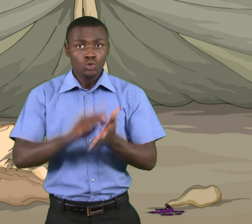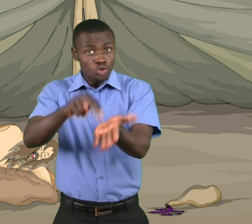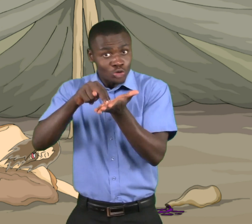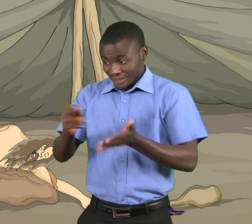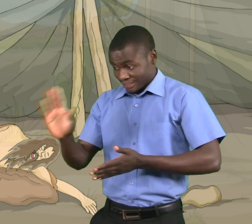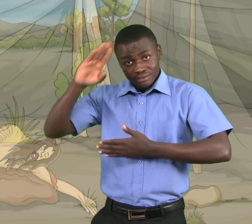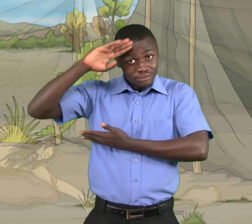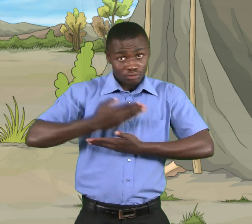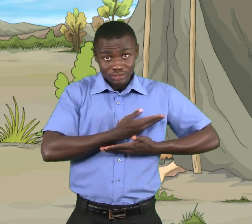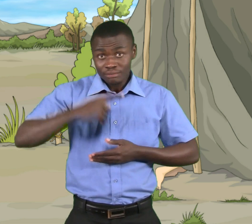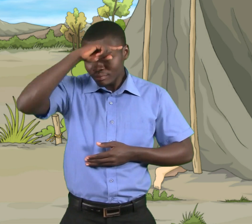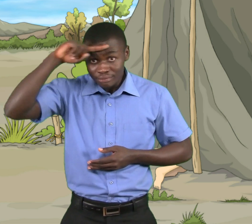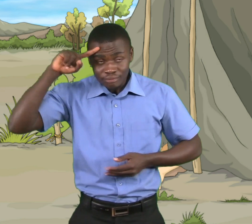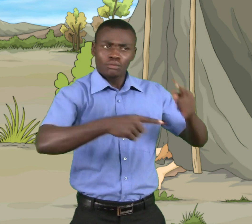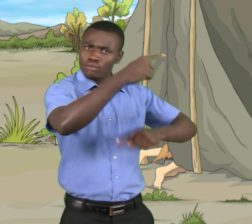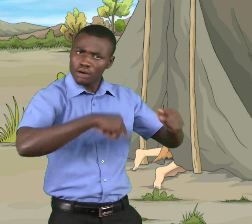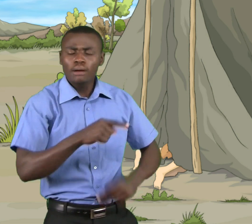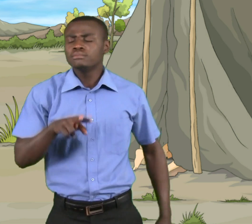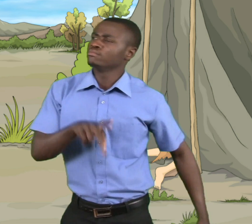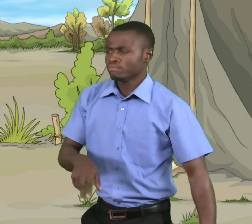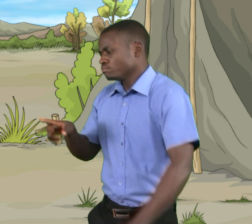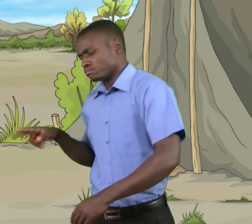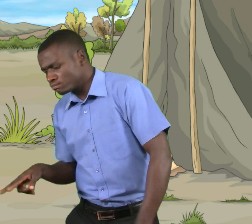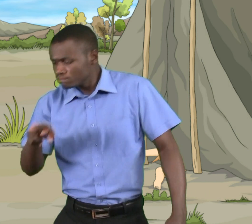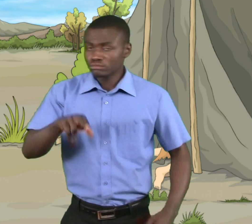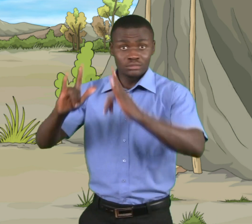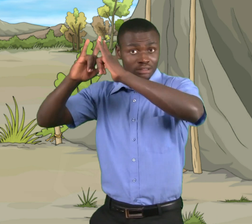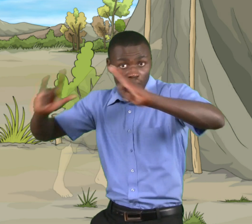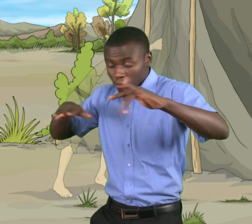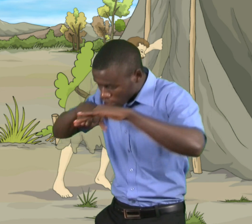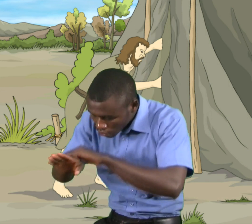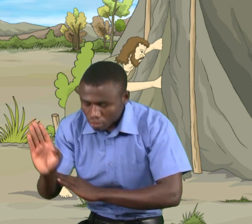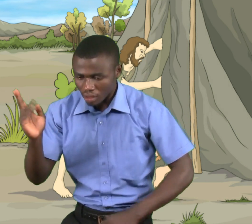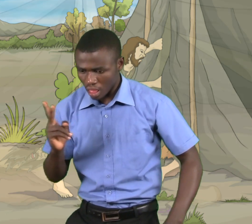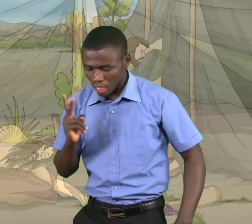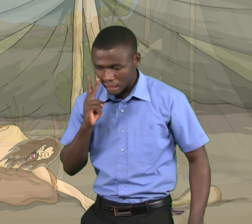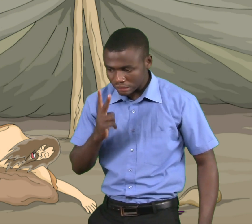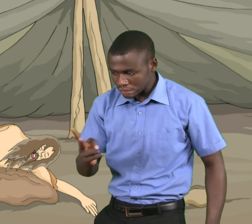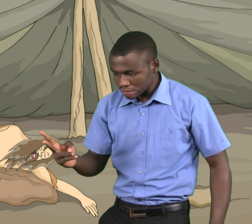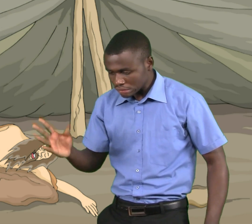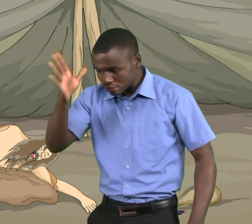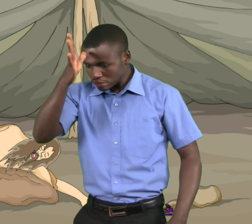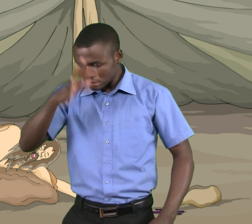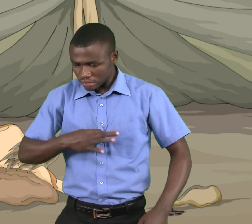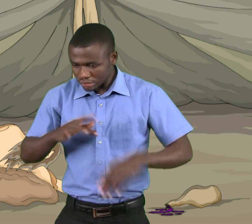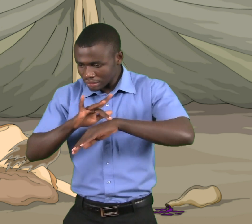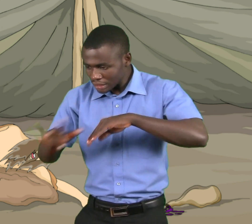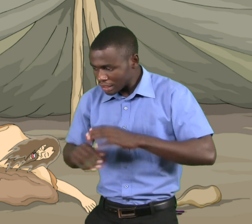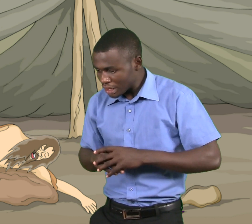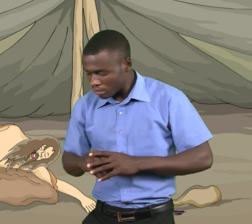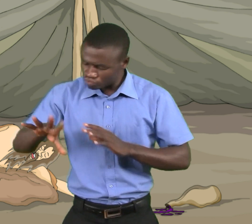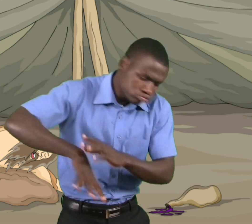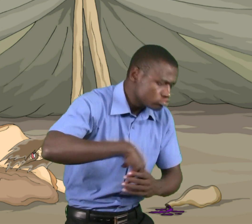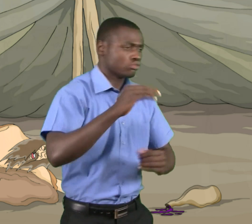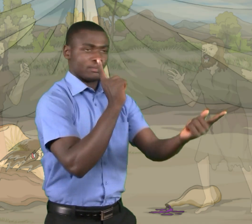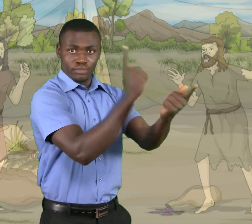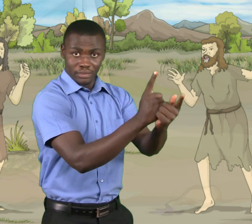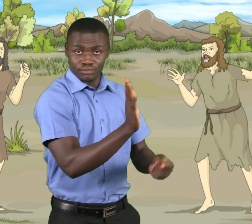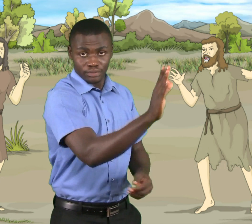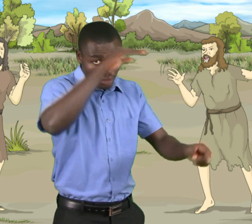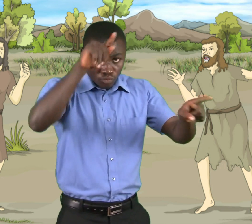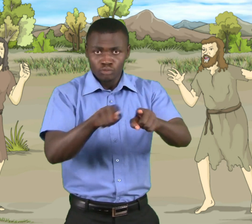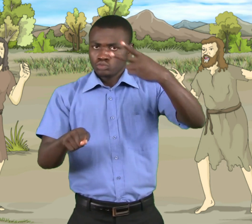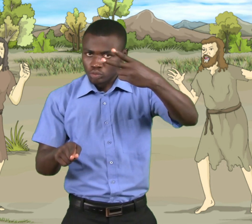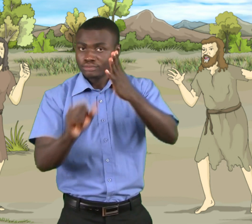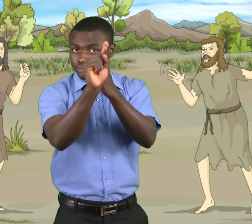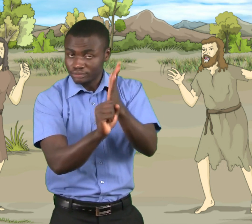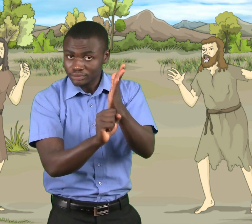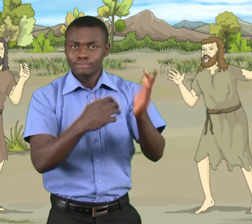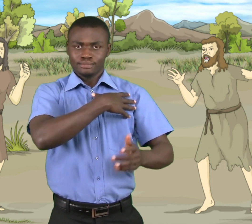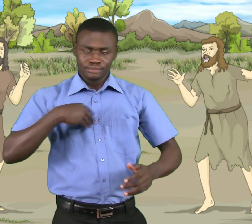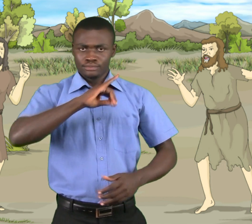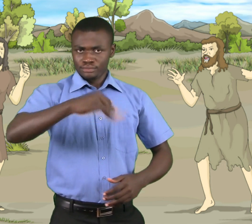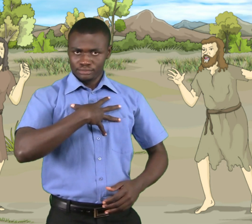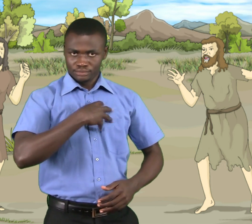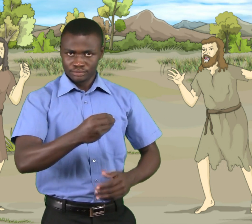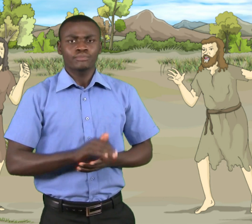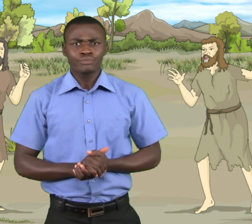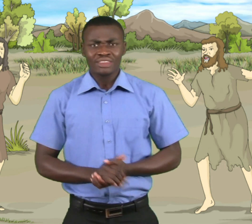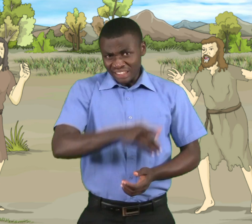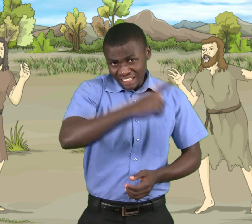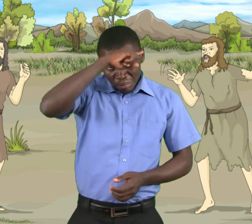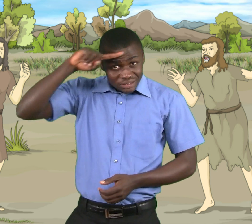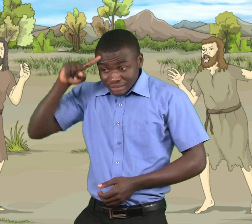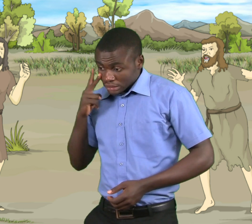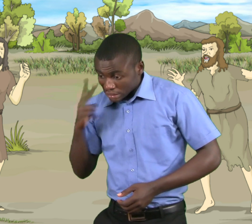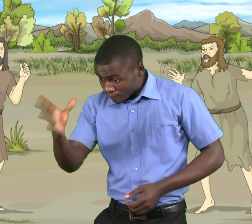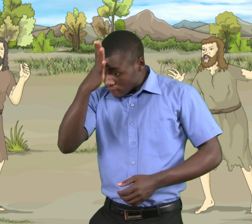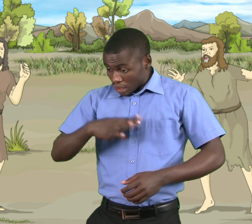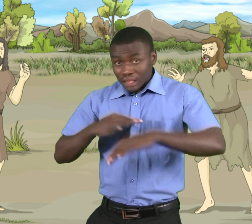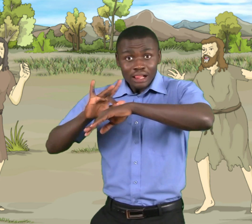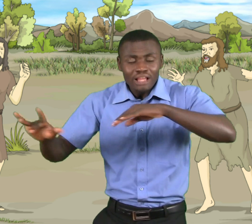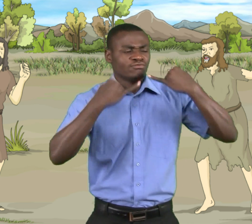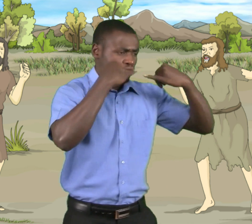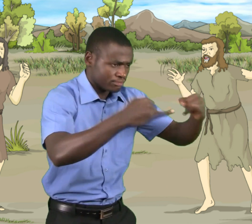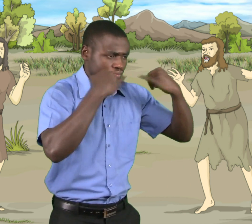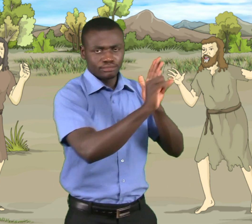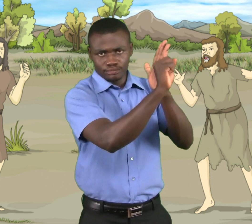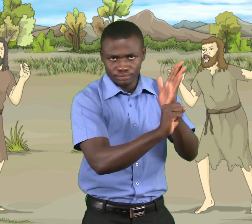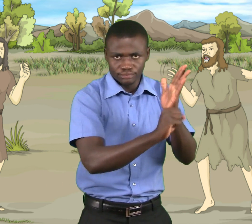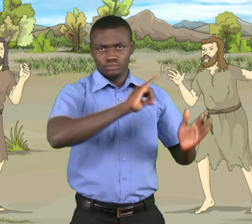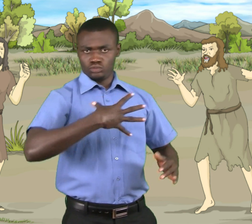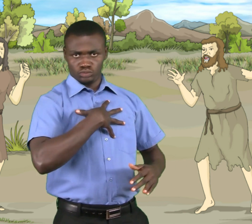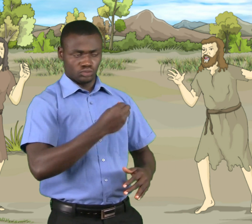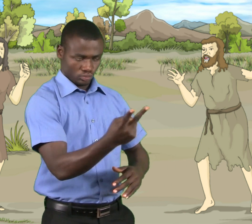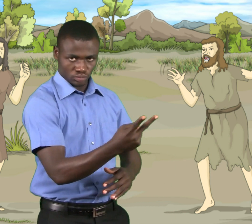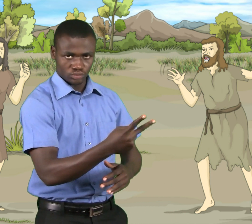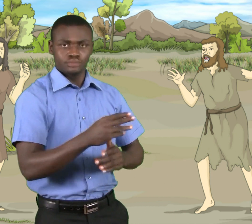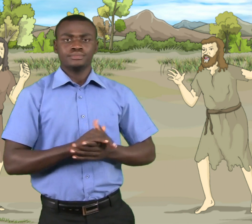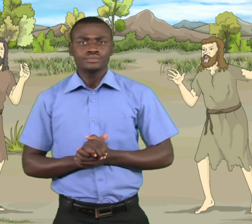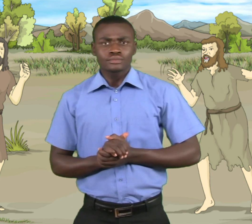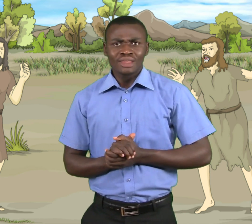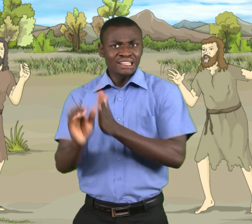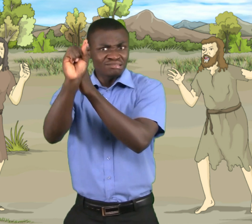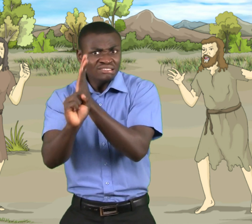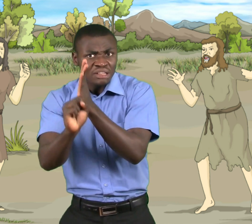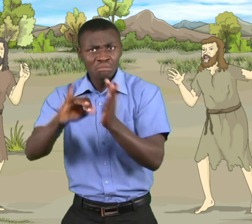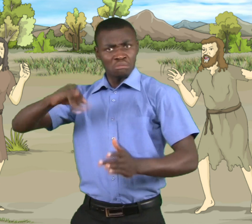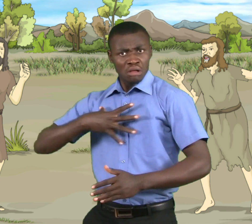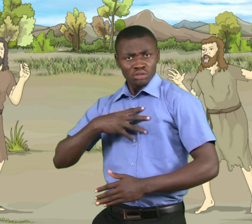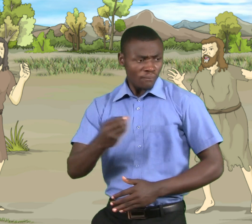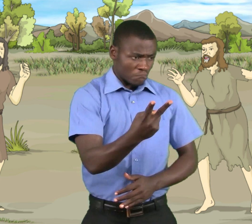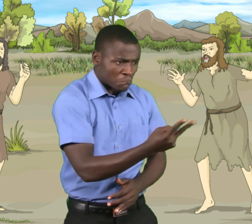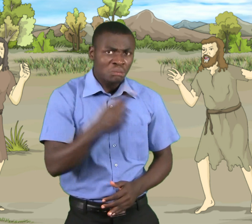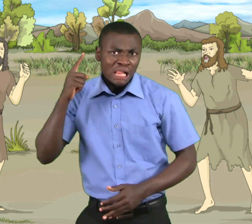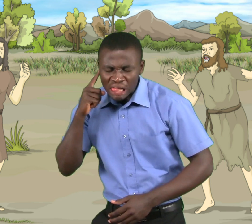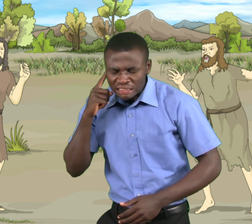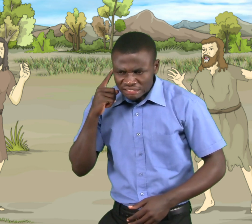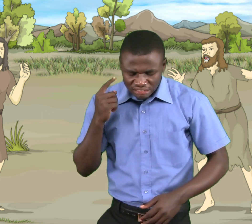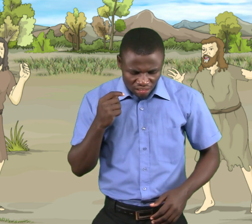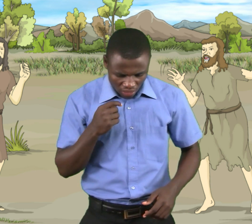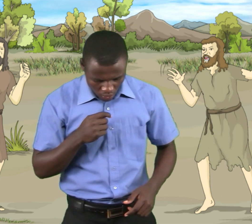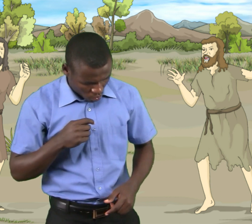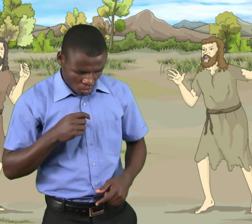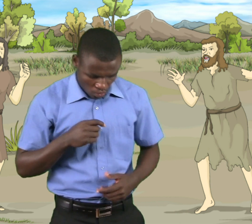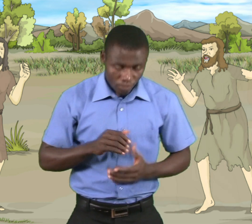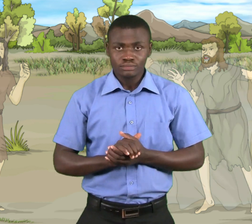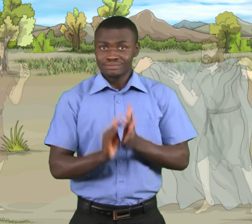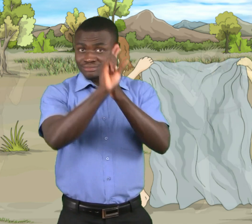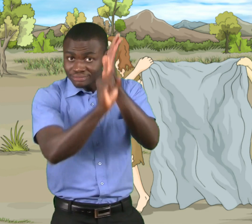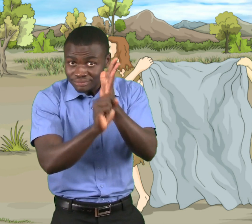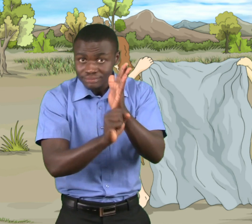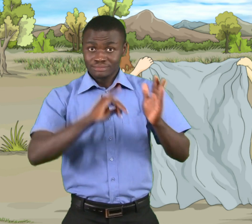And Ham, the father of Canaan, saw his father’s nakedness and told his two brothers outside.